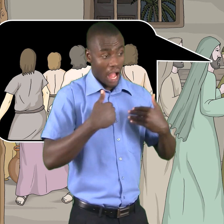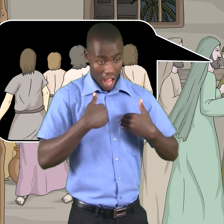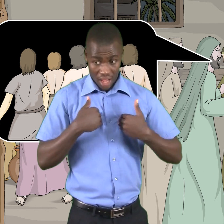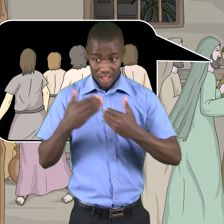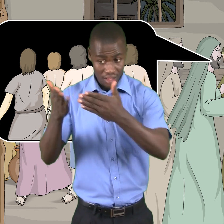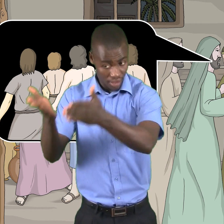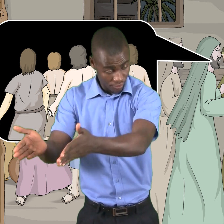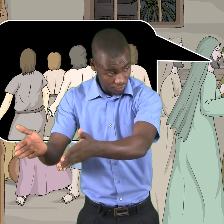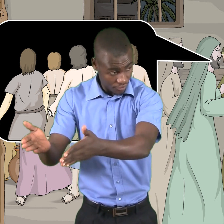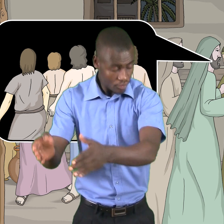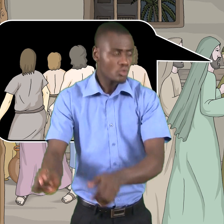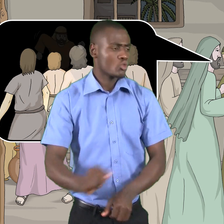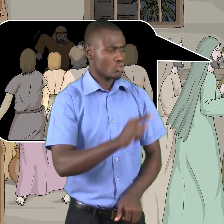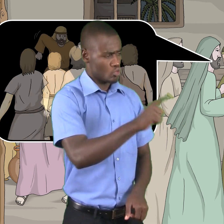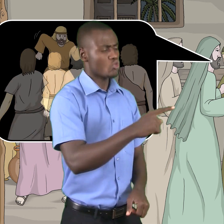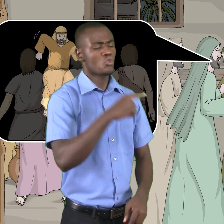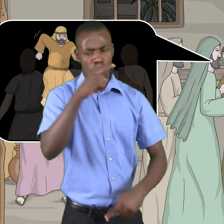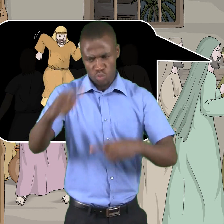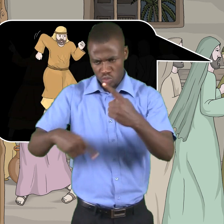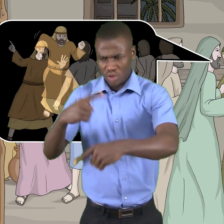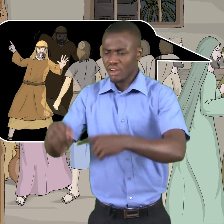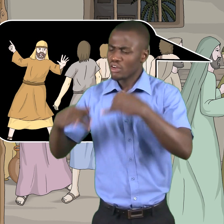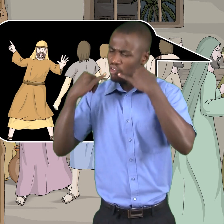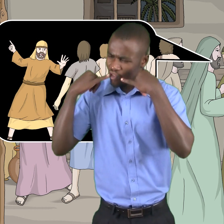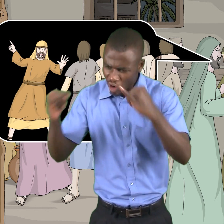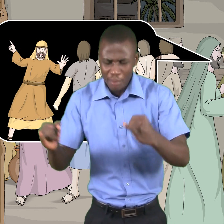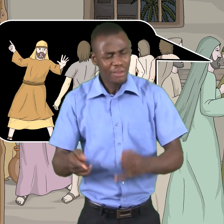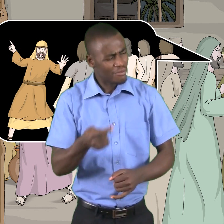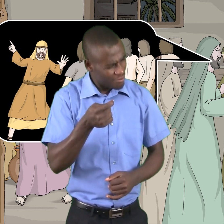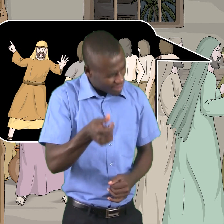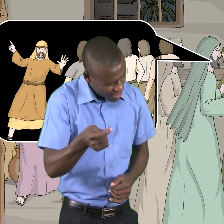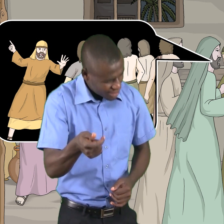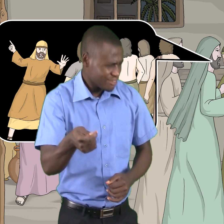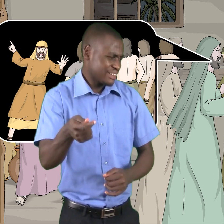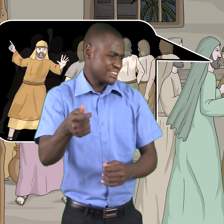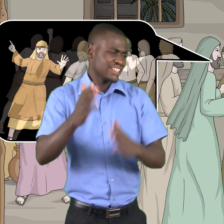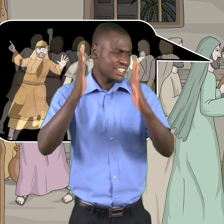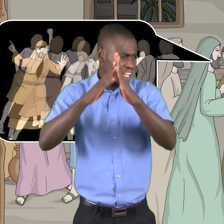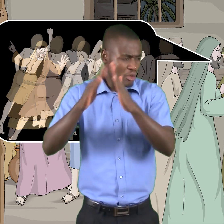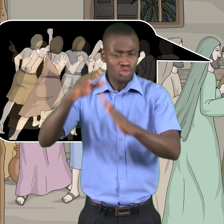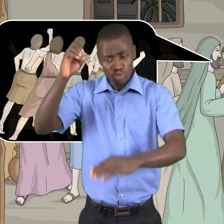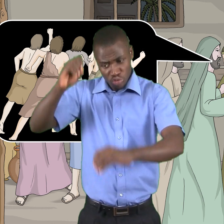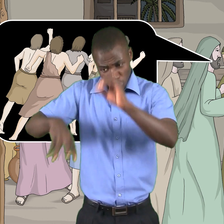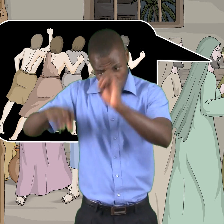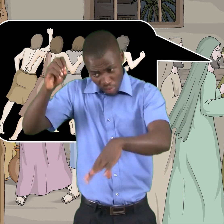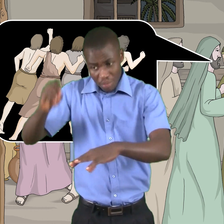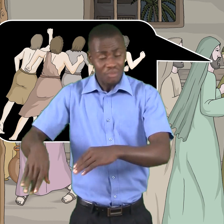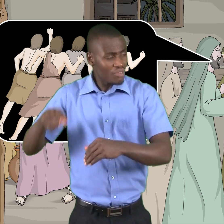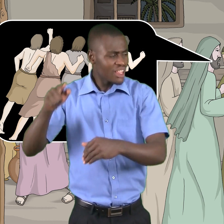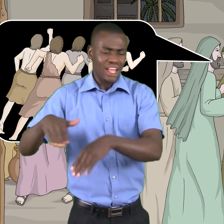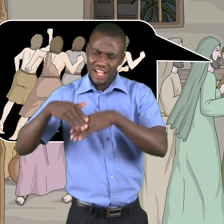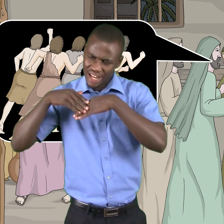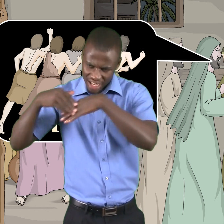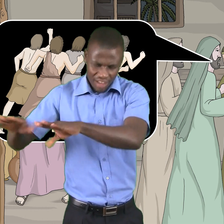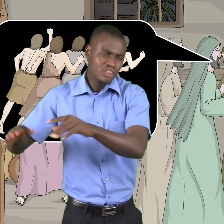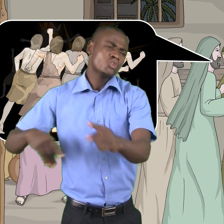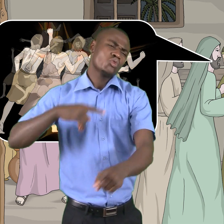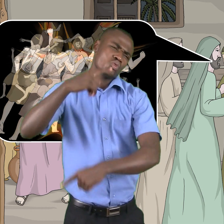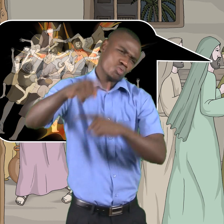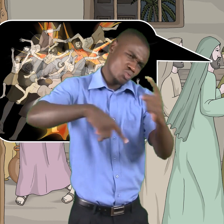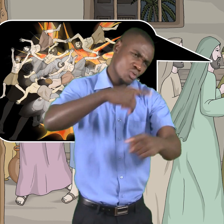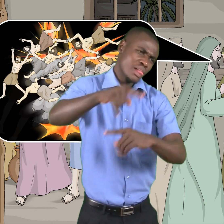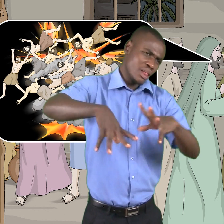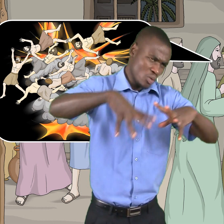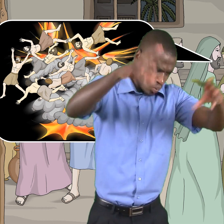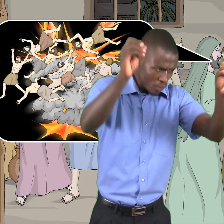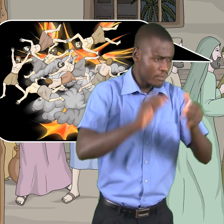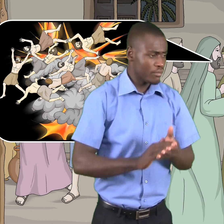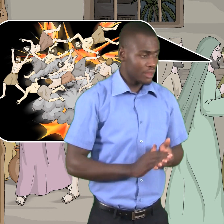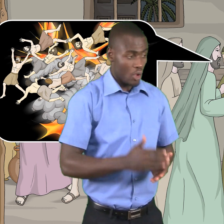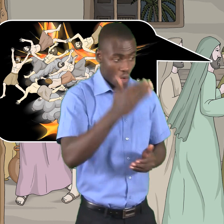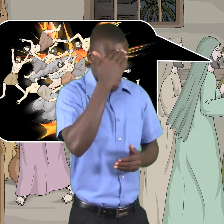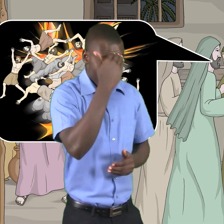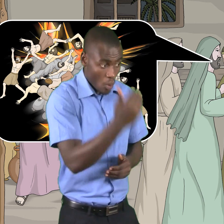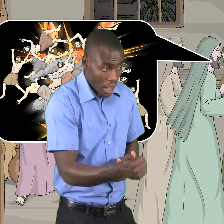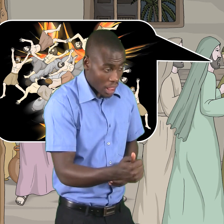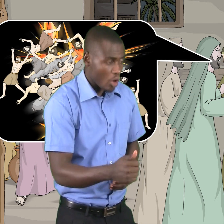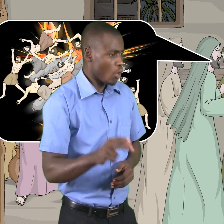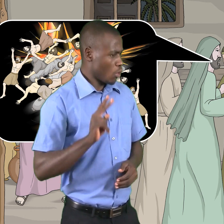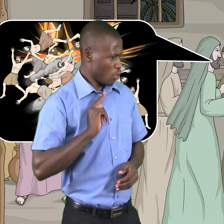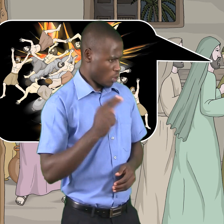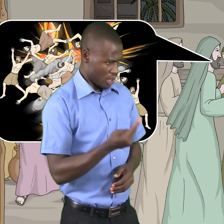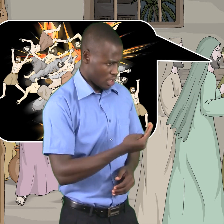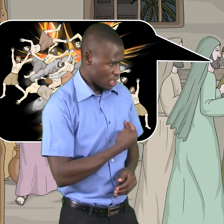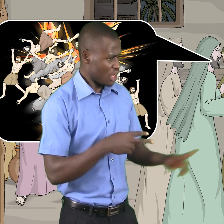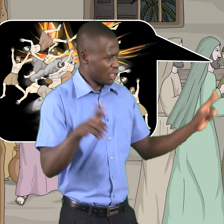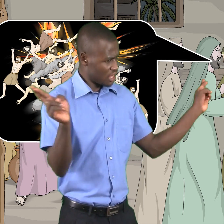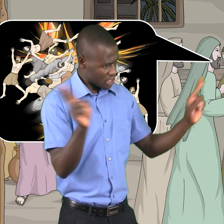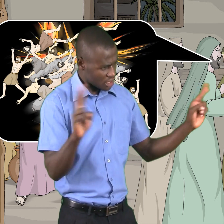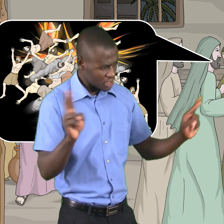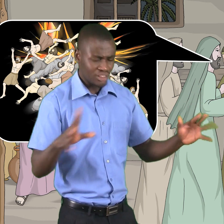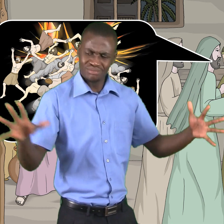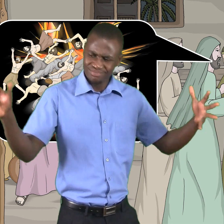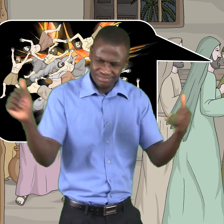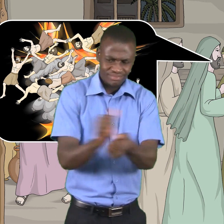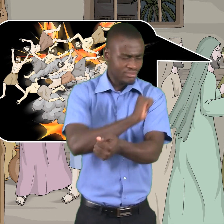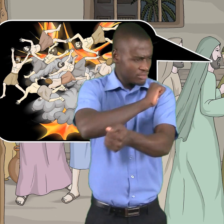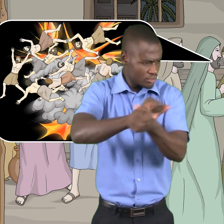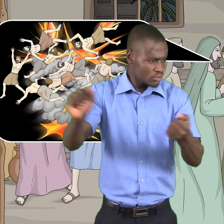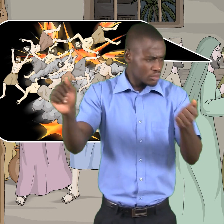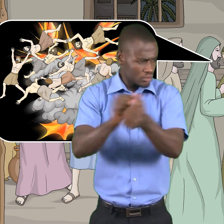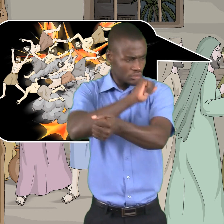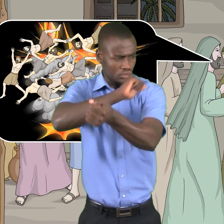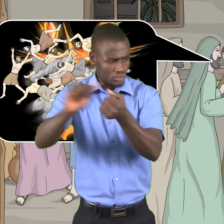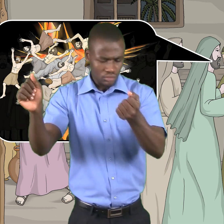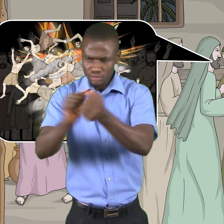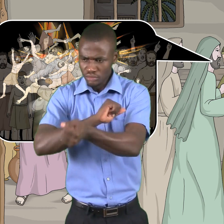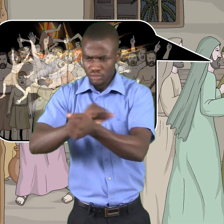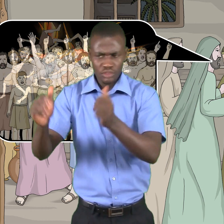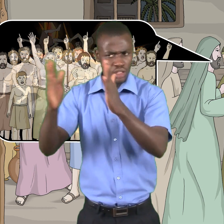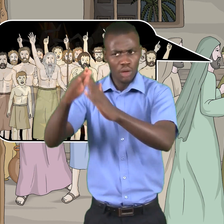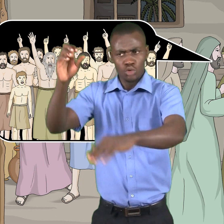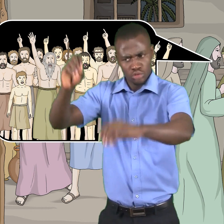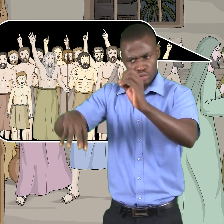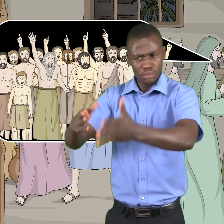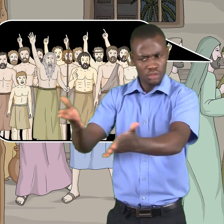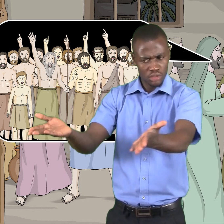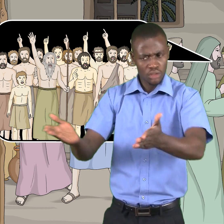Get them out of here, because we are about to destroy this place.